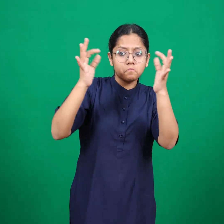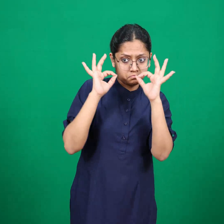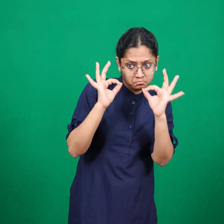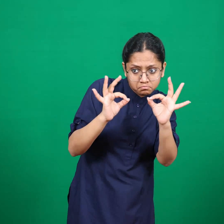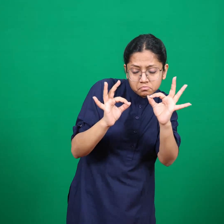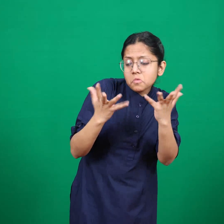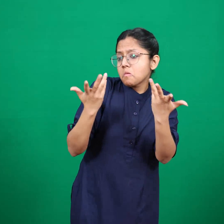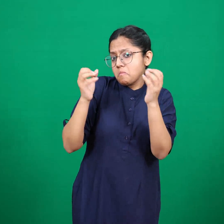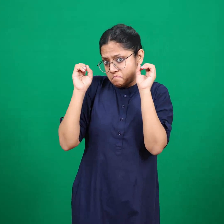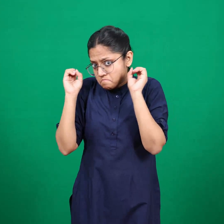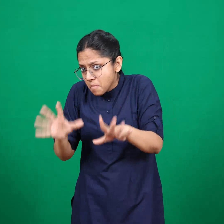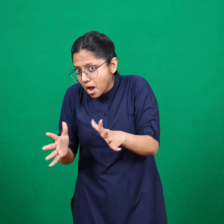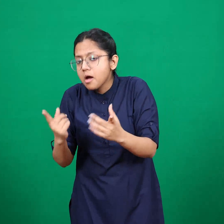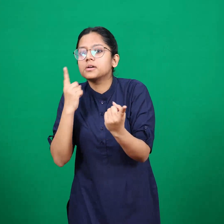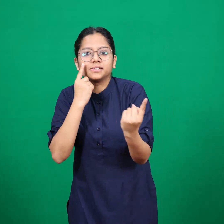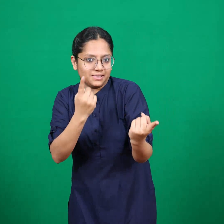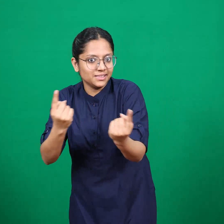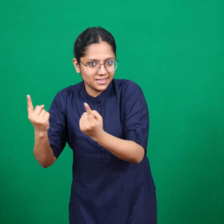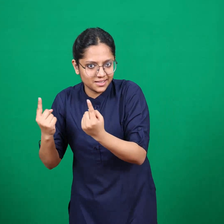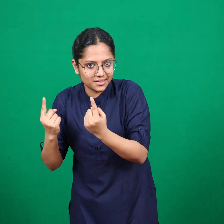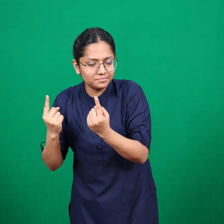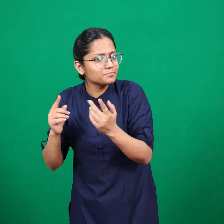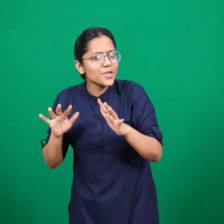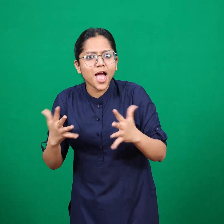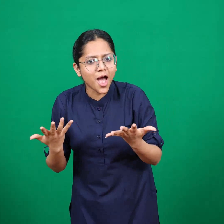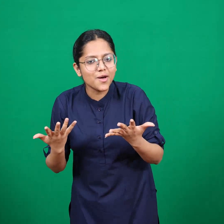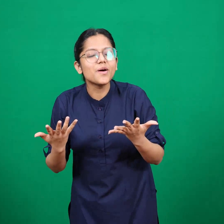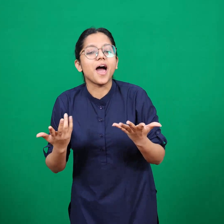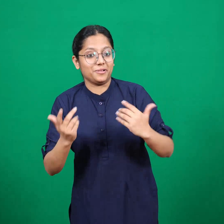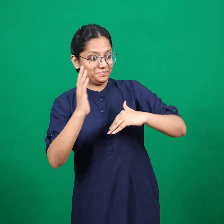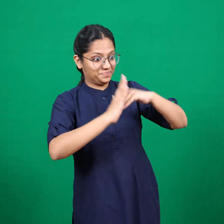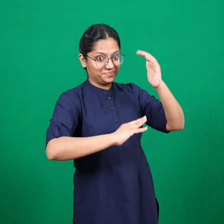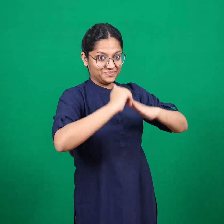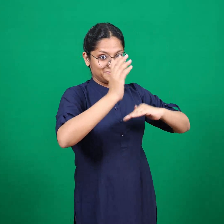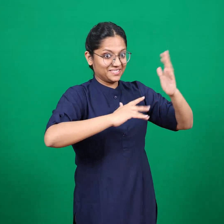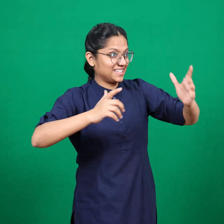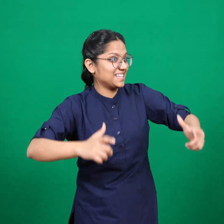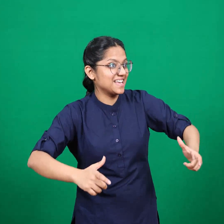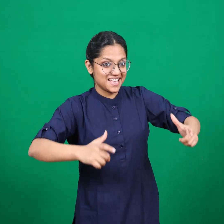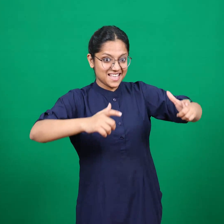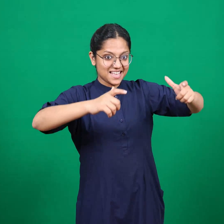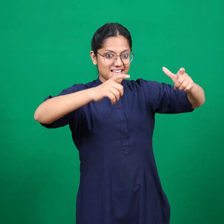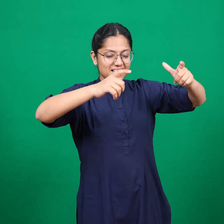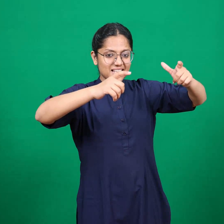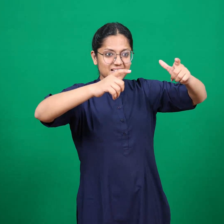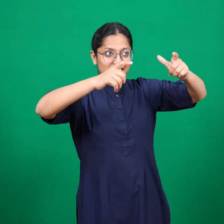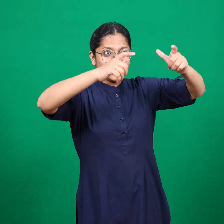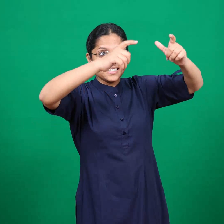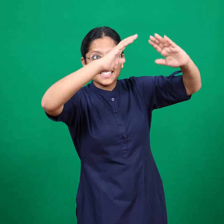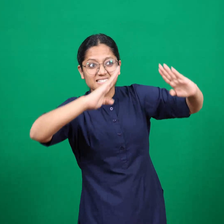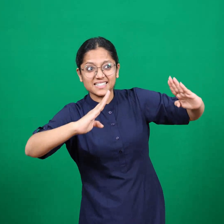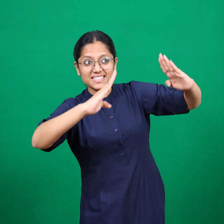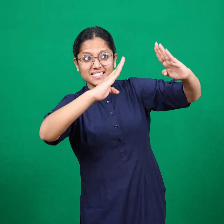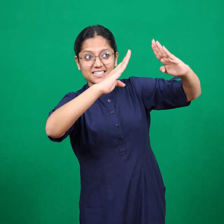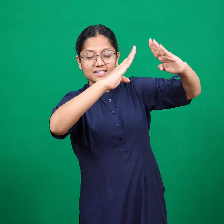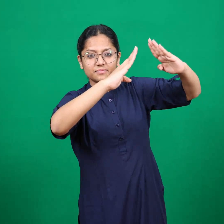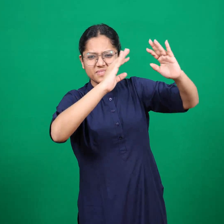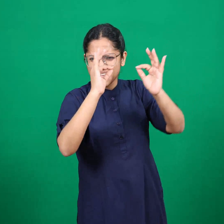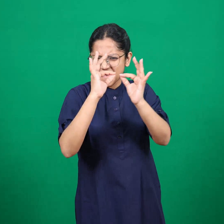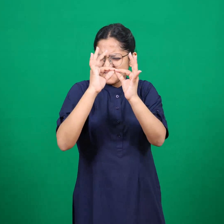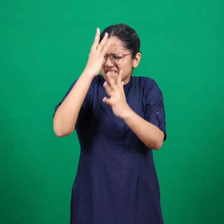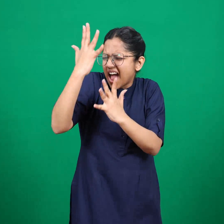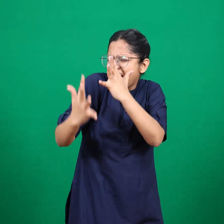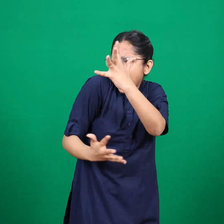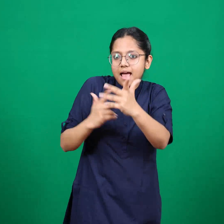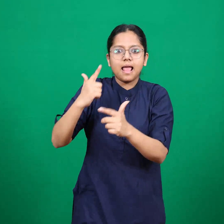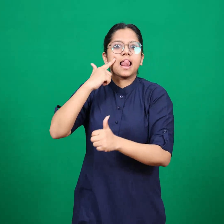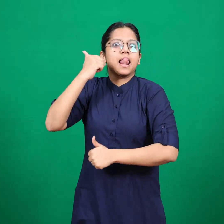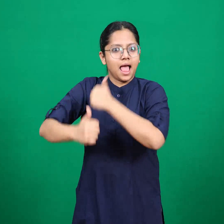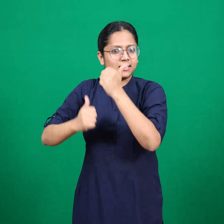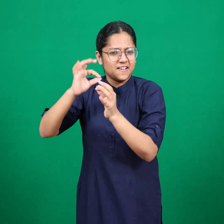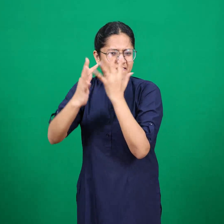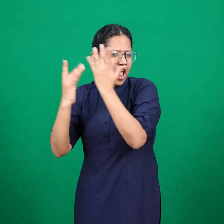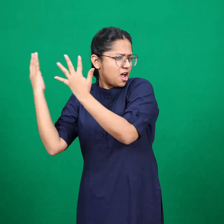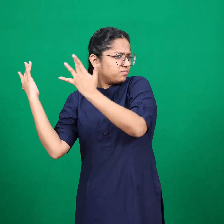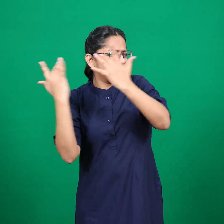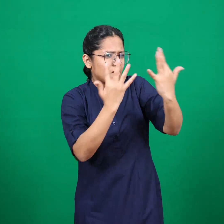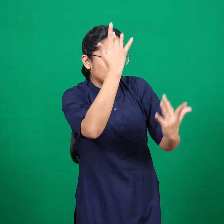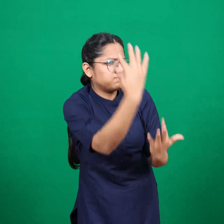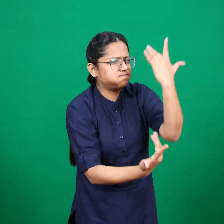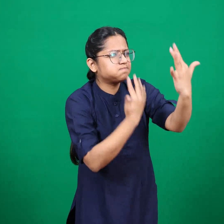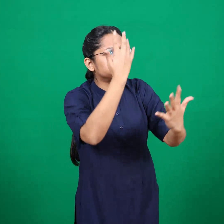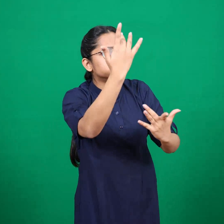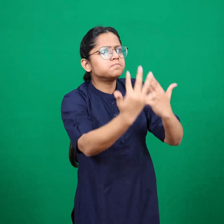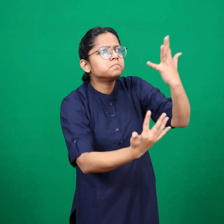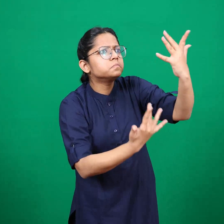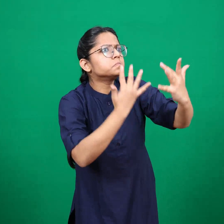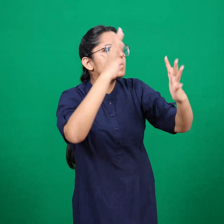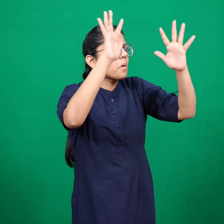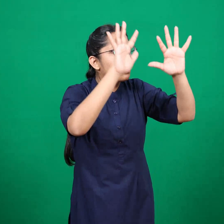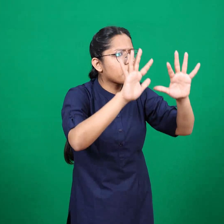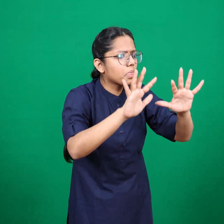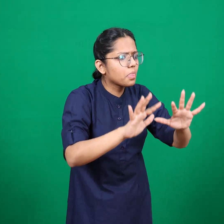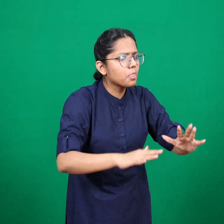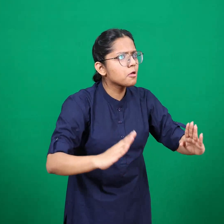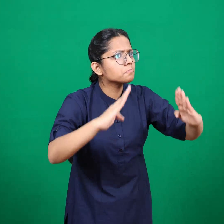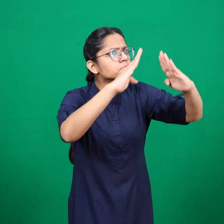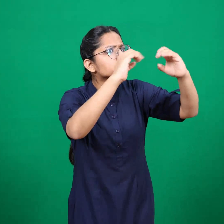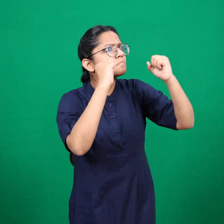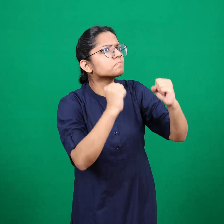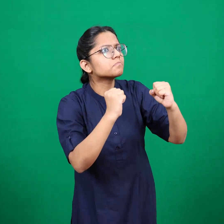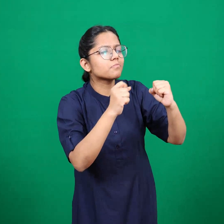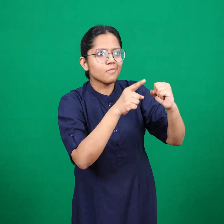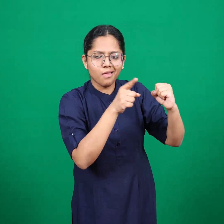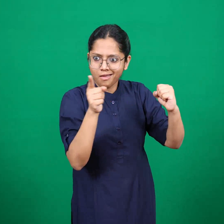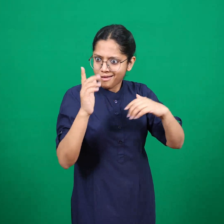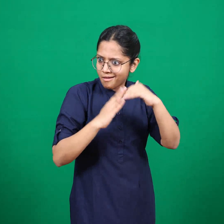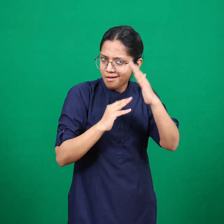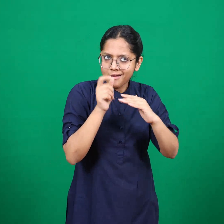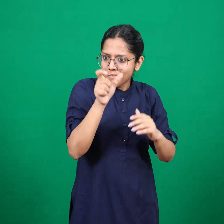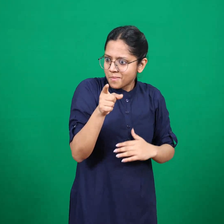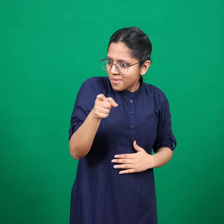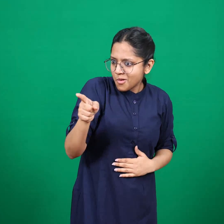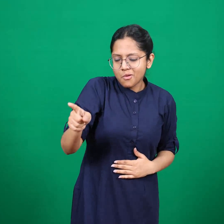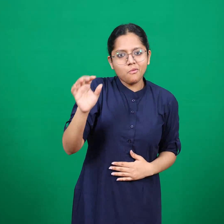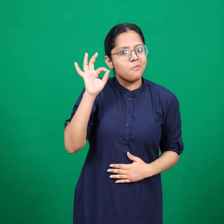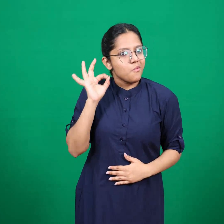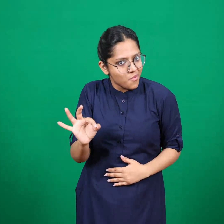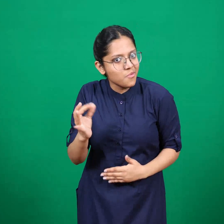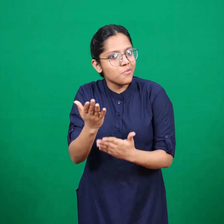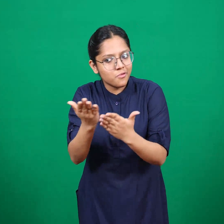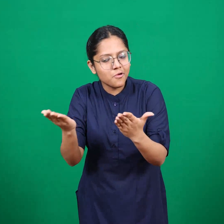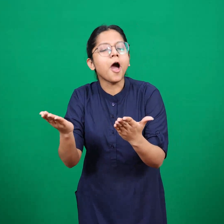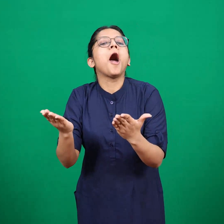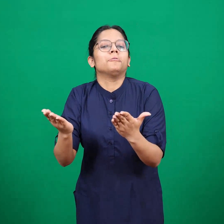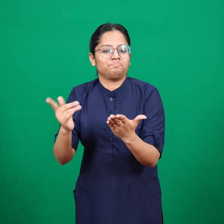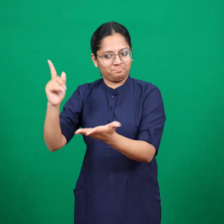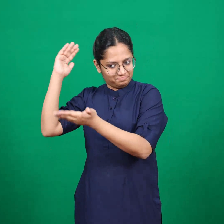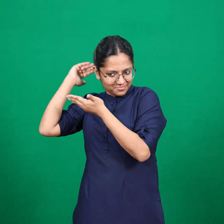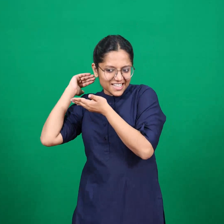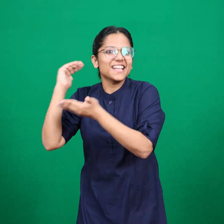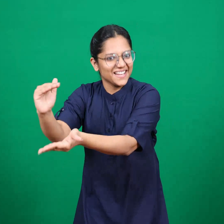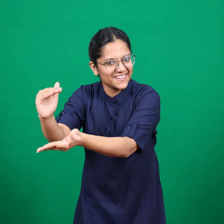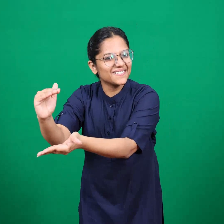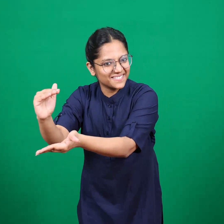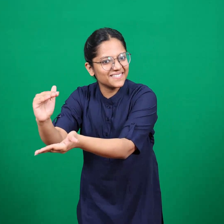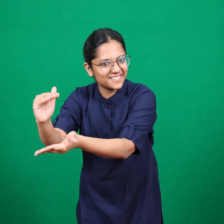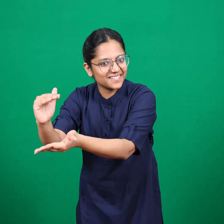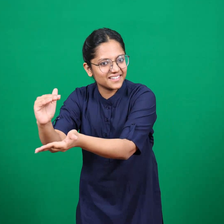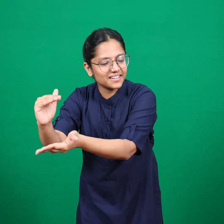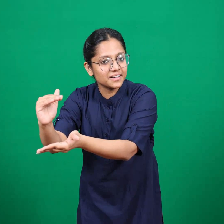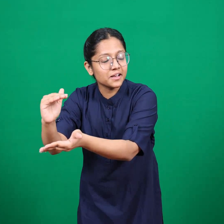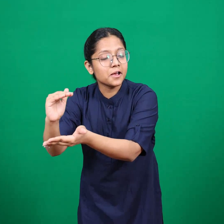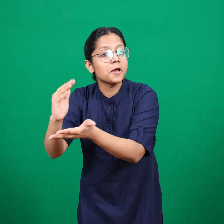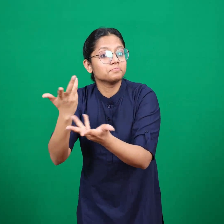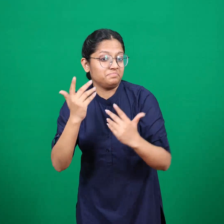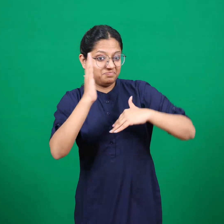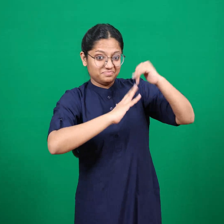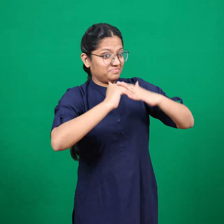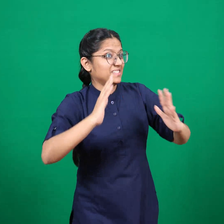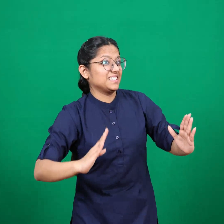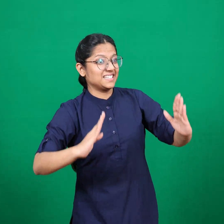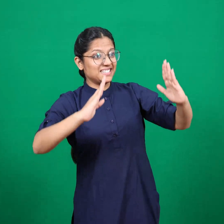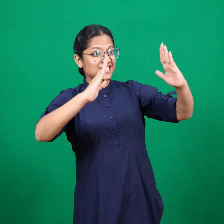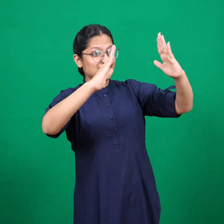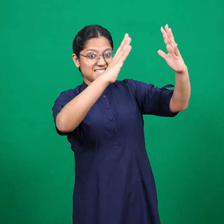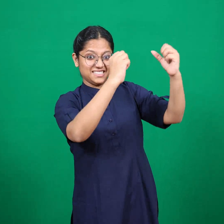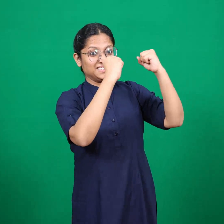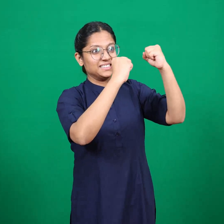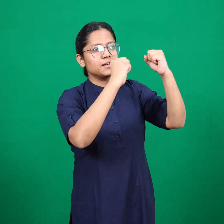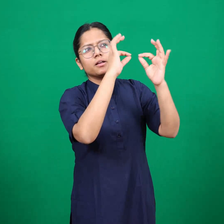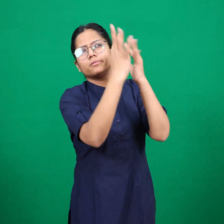It will be revealed with fire, and the fire will prove the quality of each man's work.